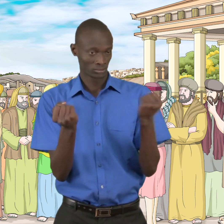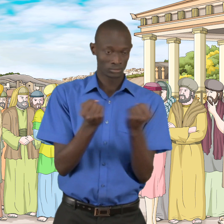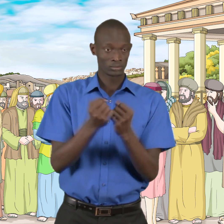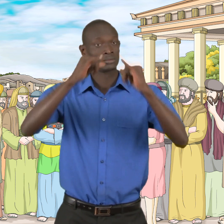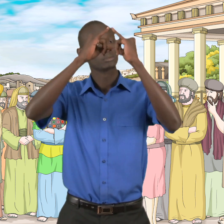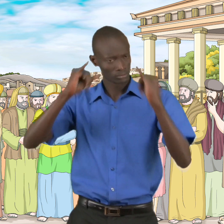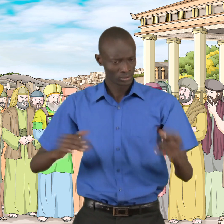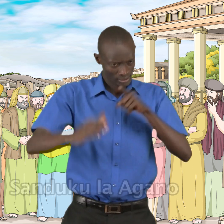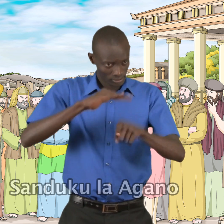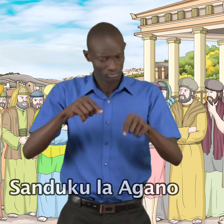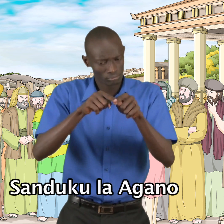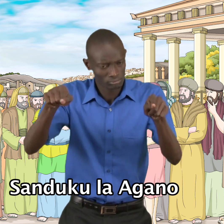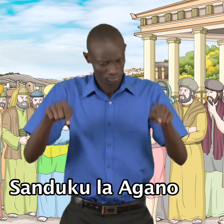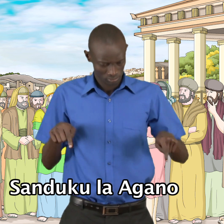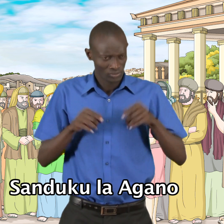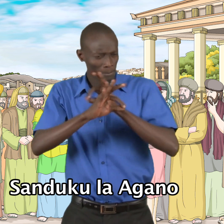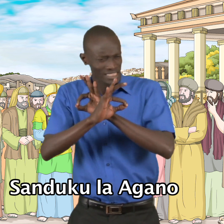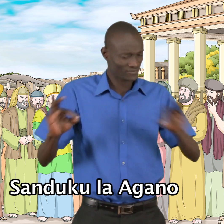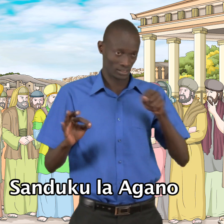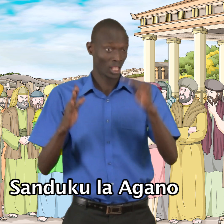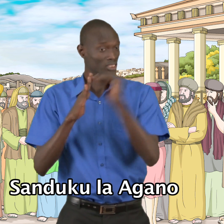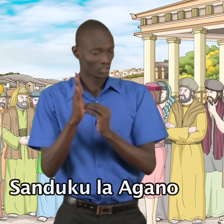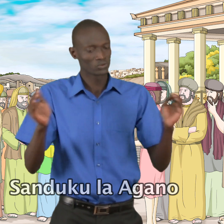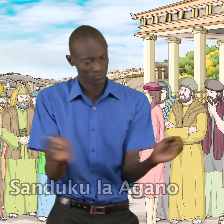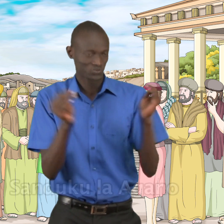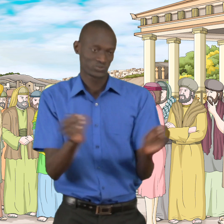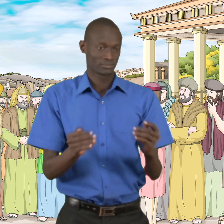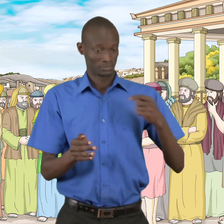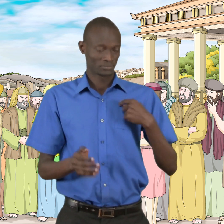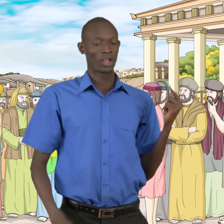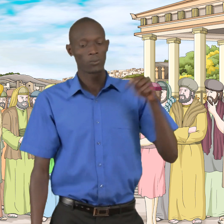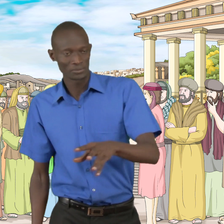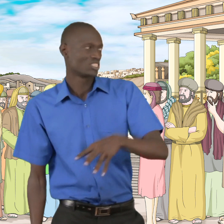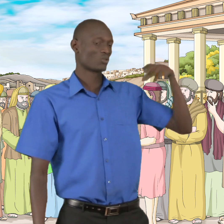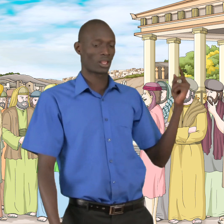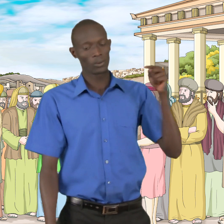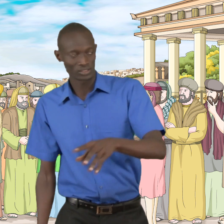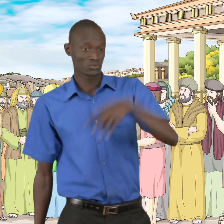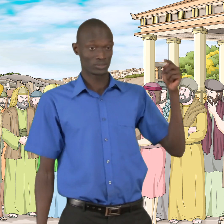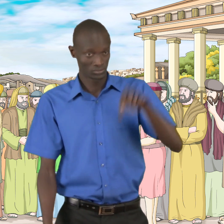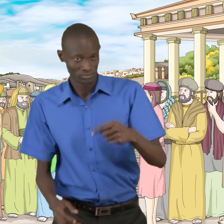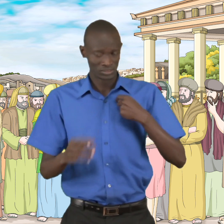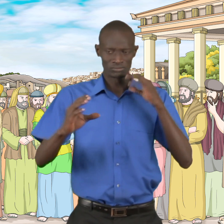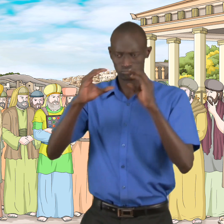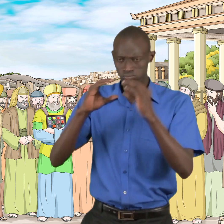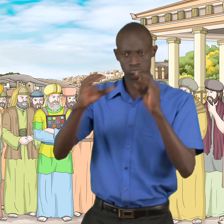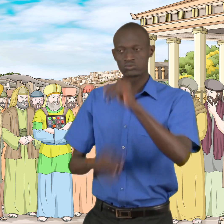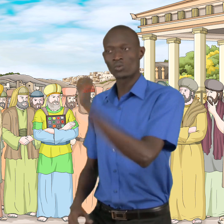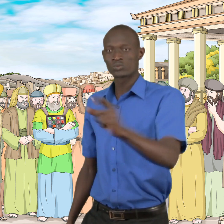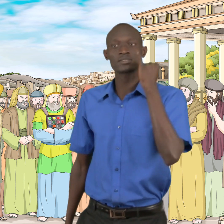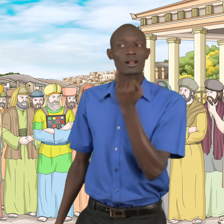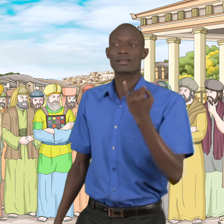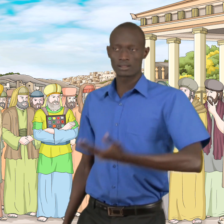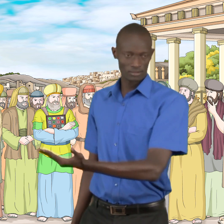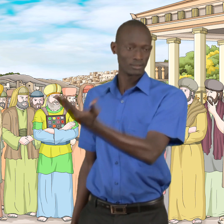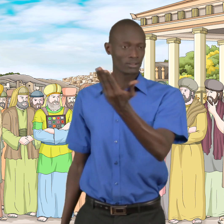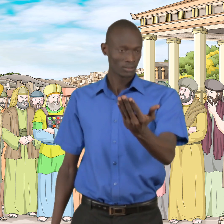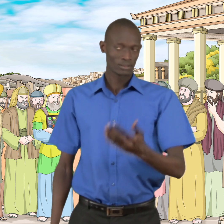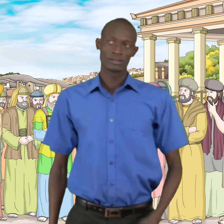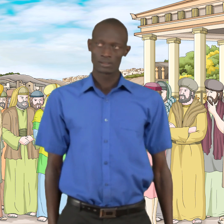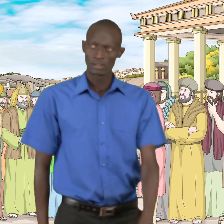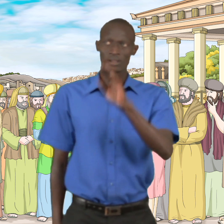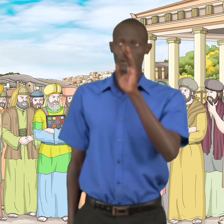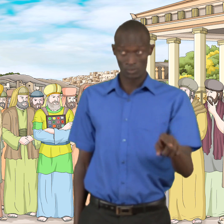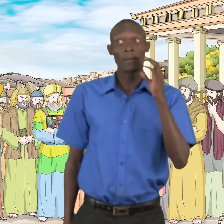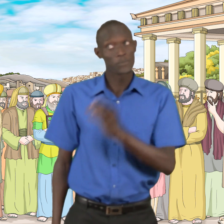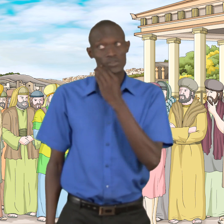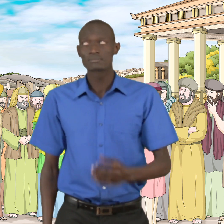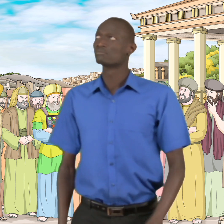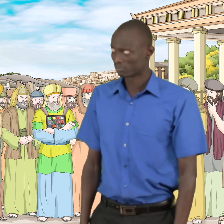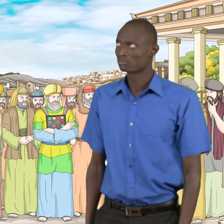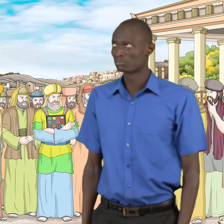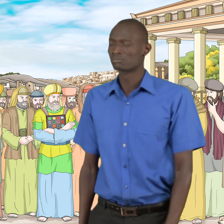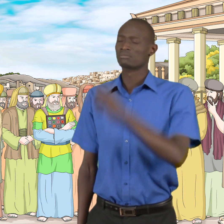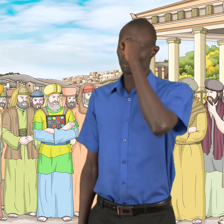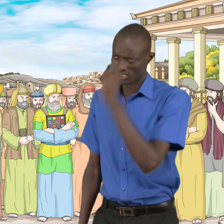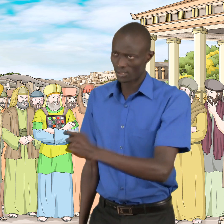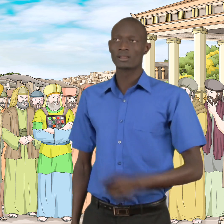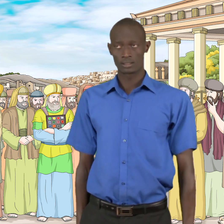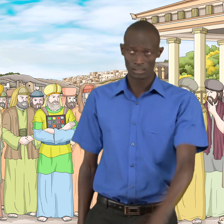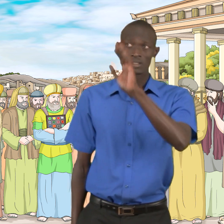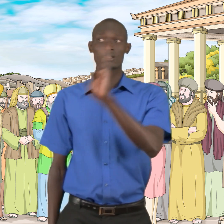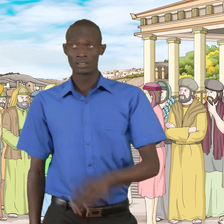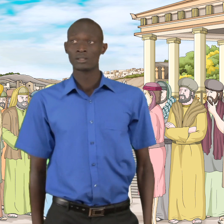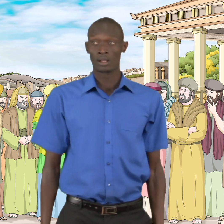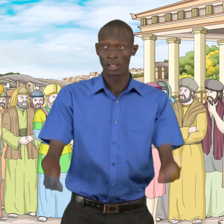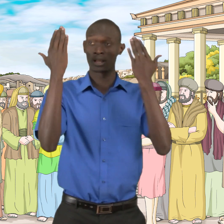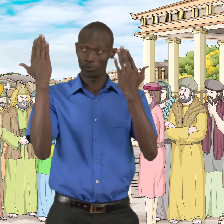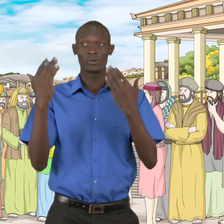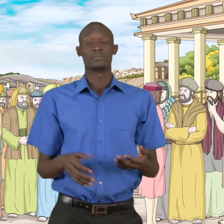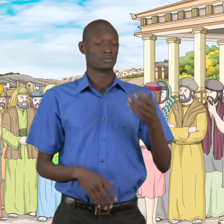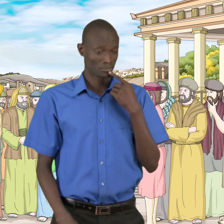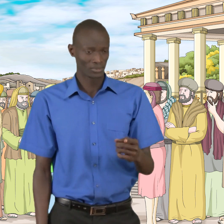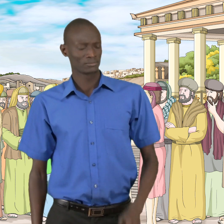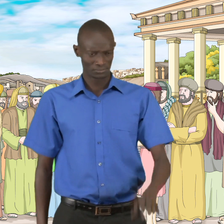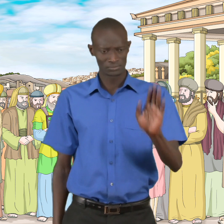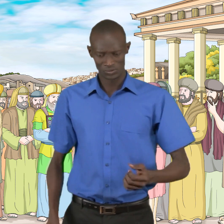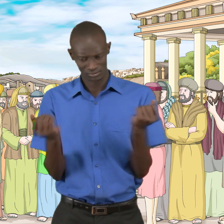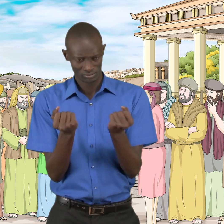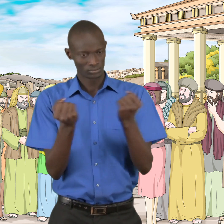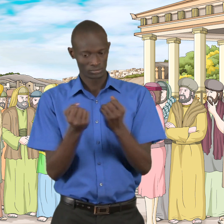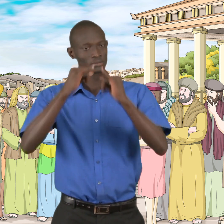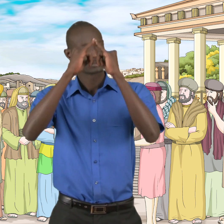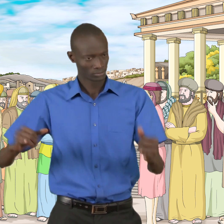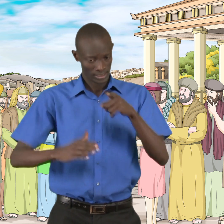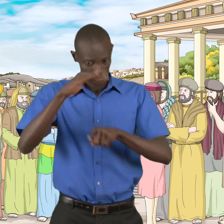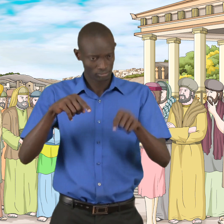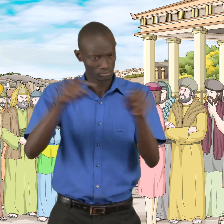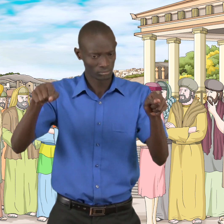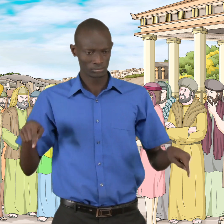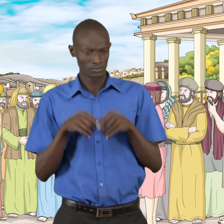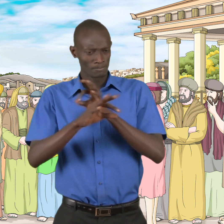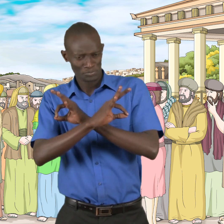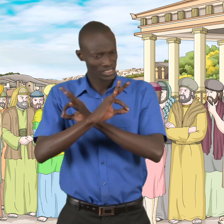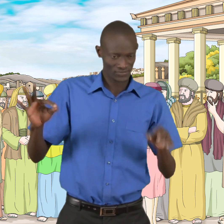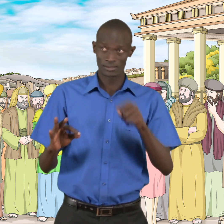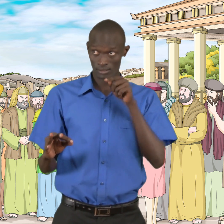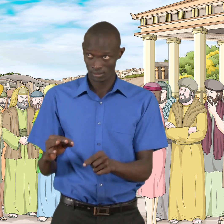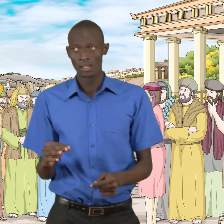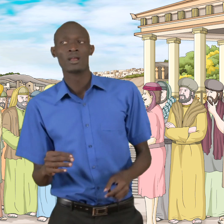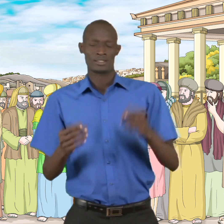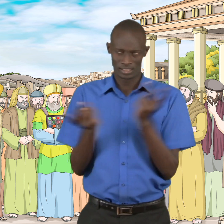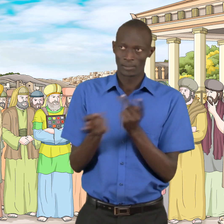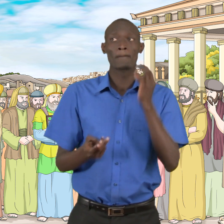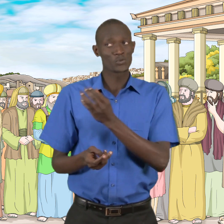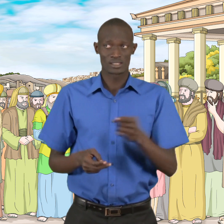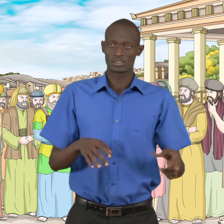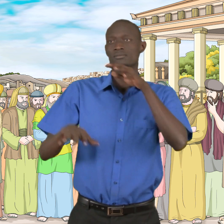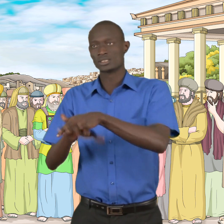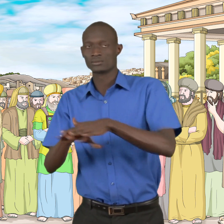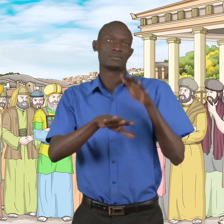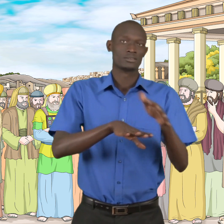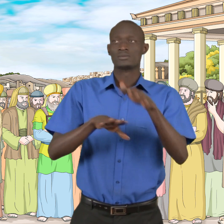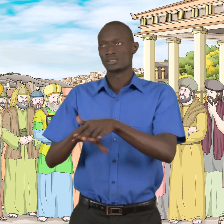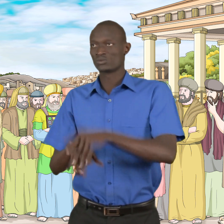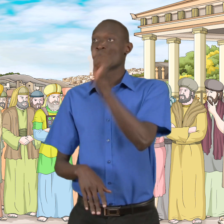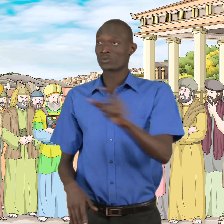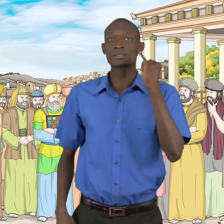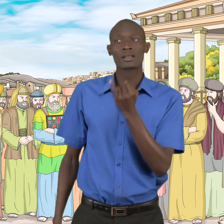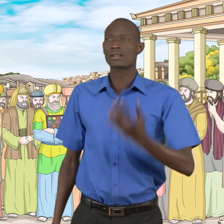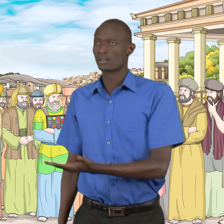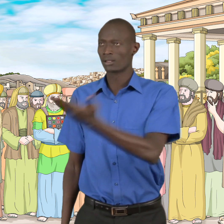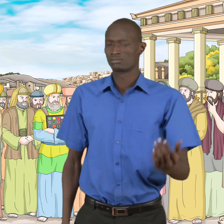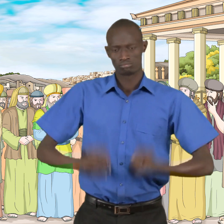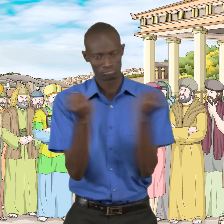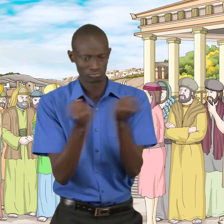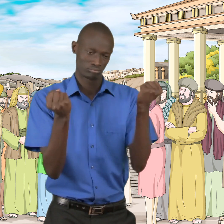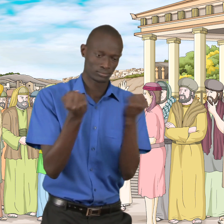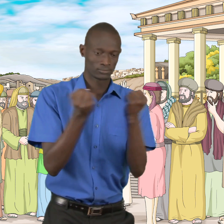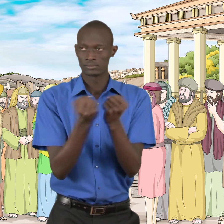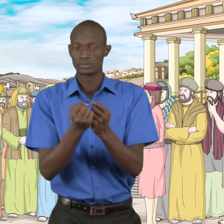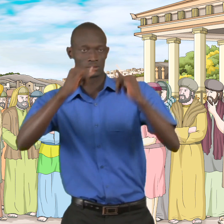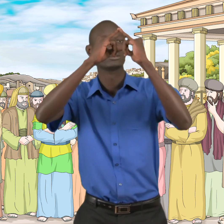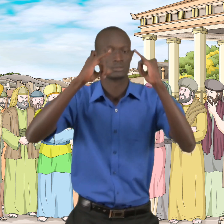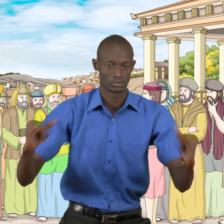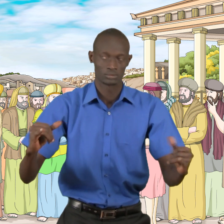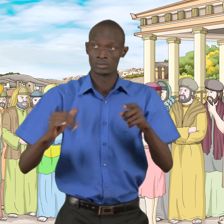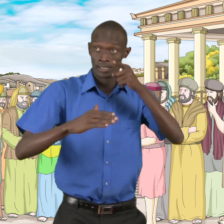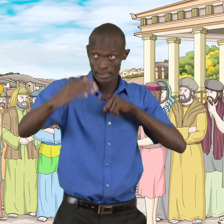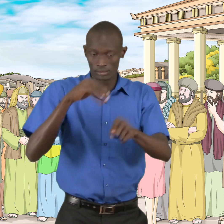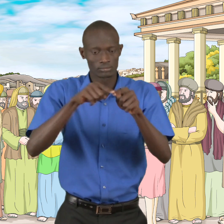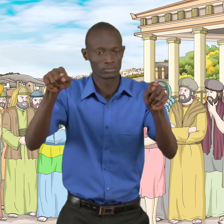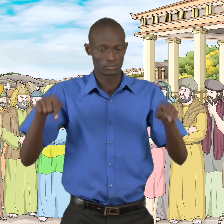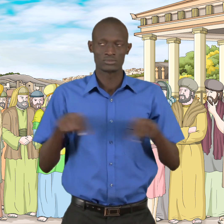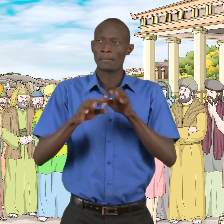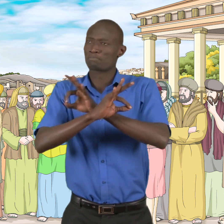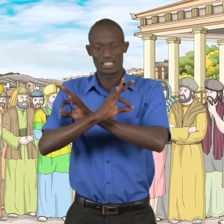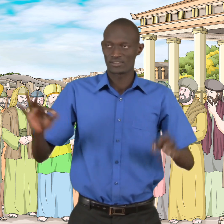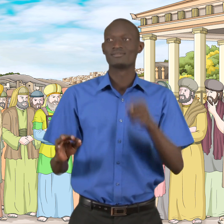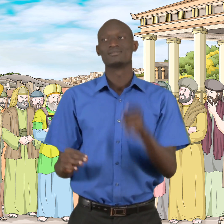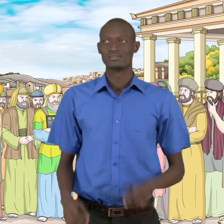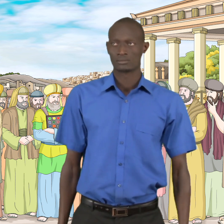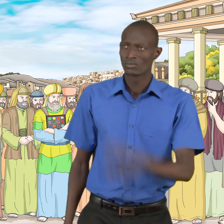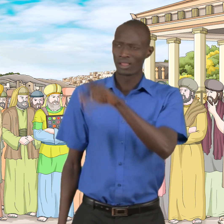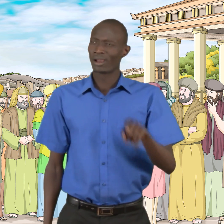Our fathers had the tabernacle of the Testimony with them in the wilderness.